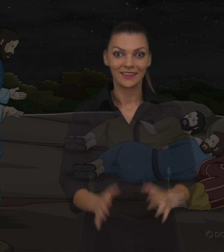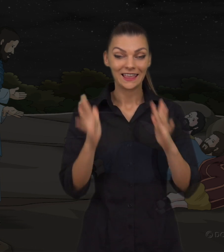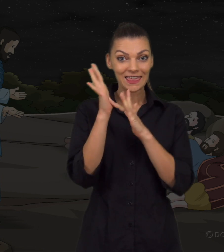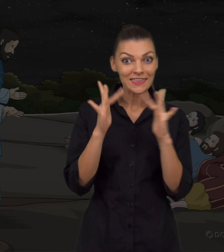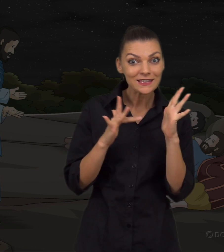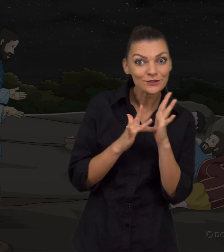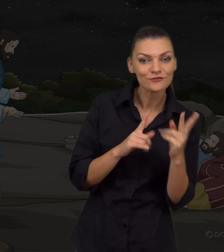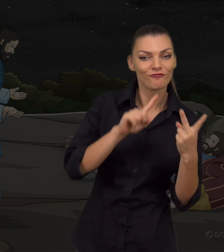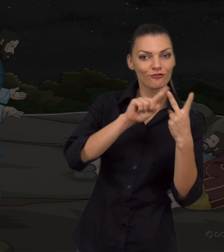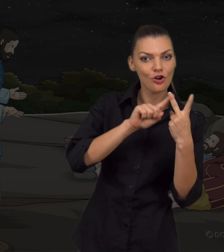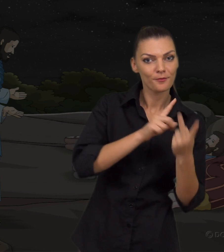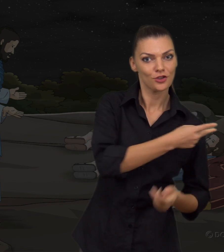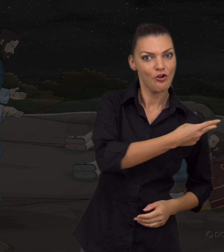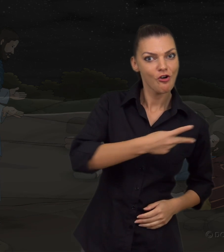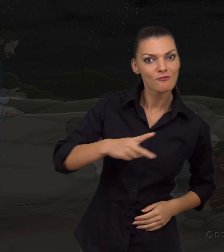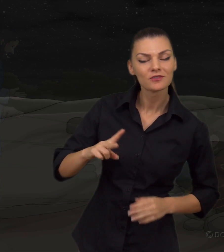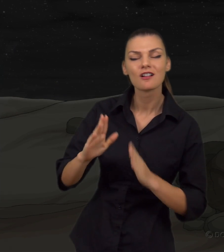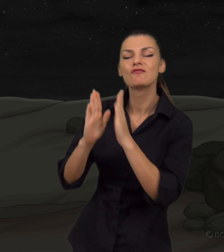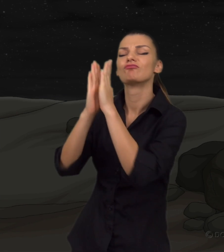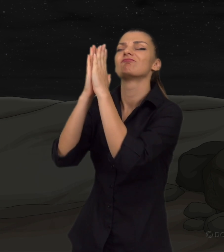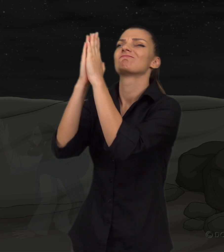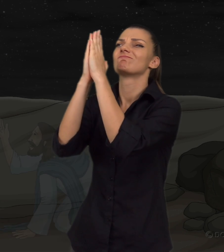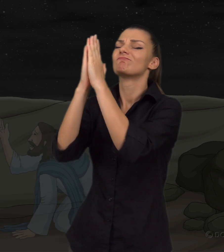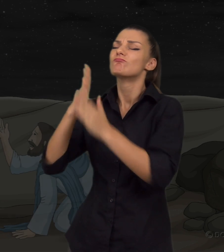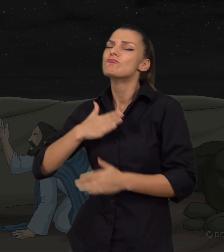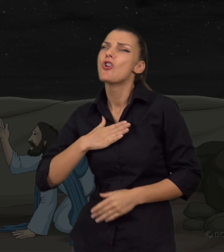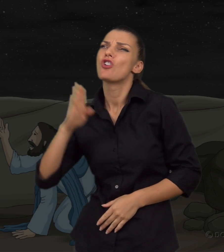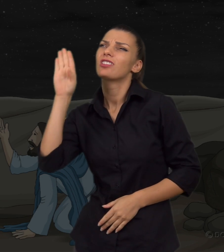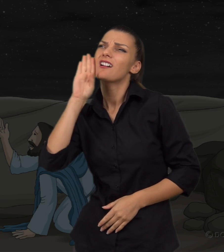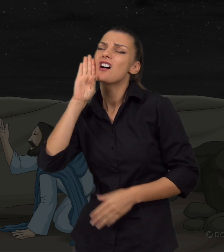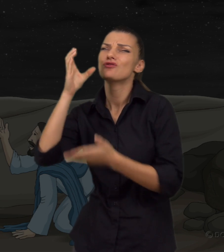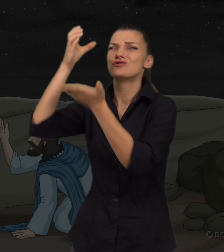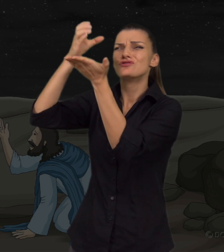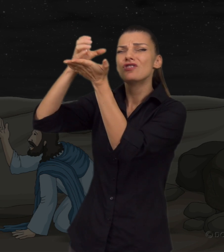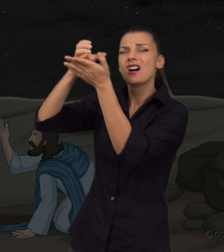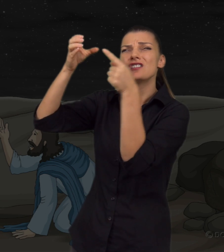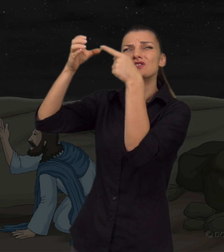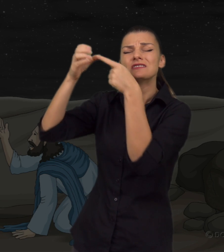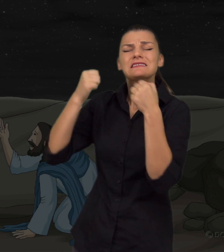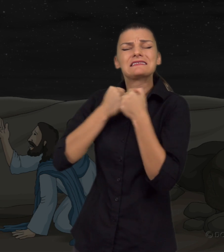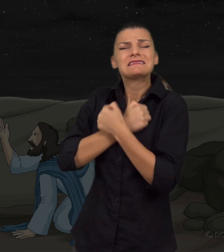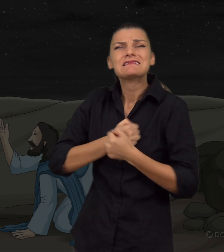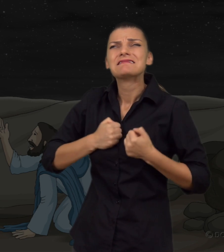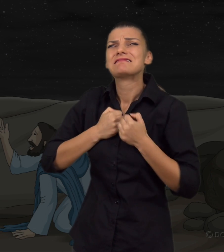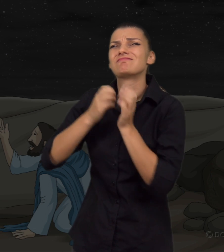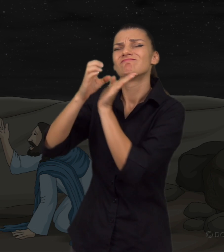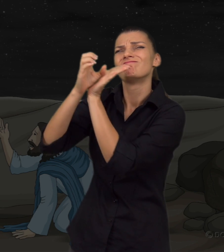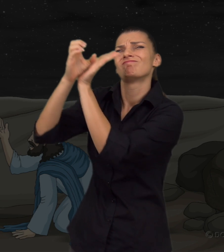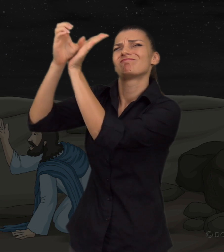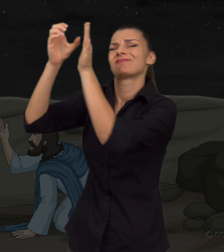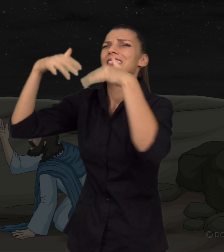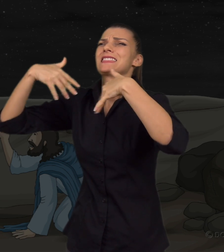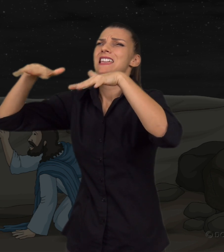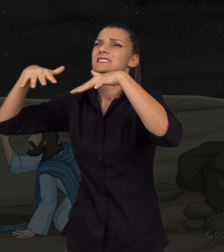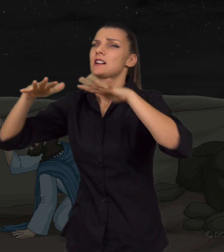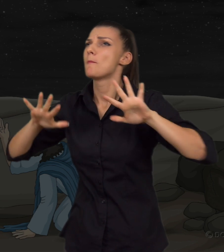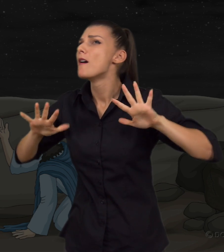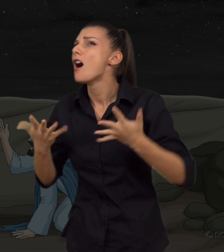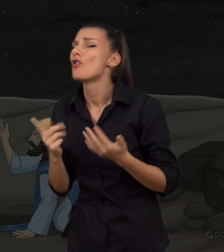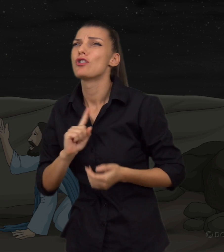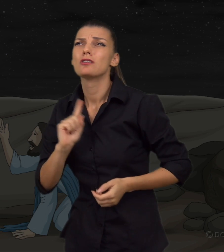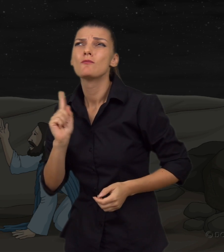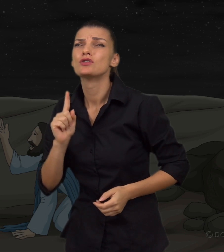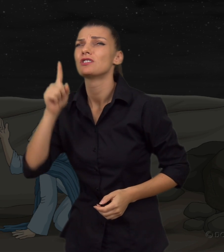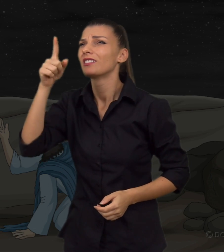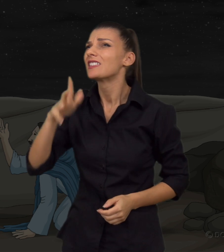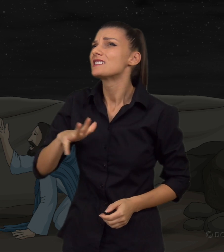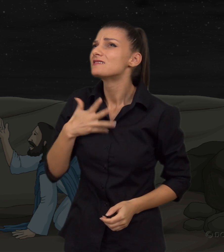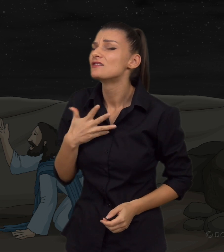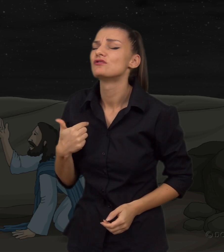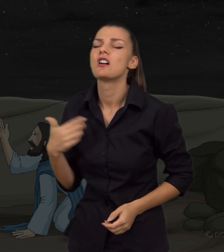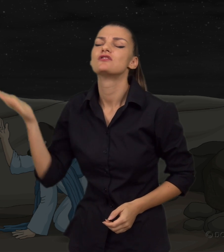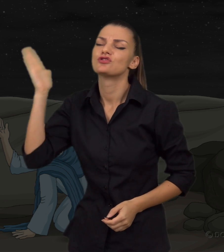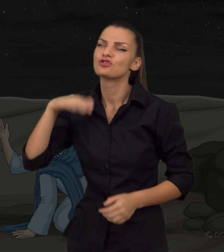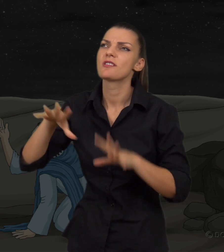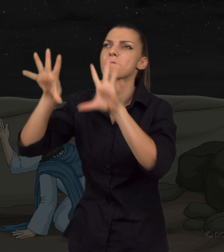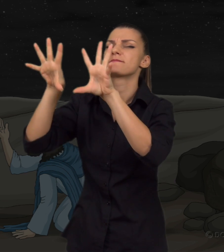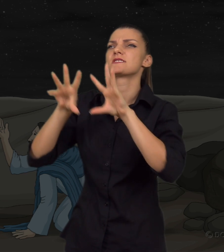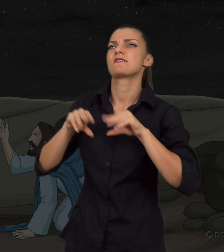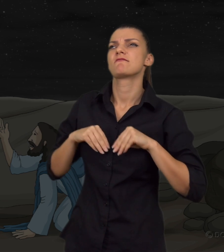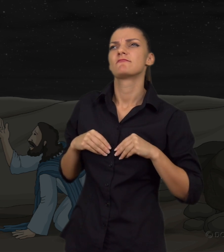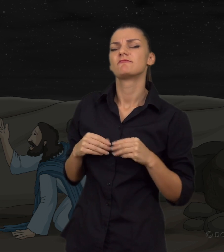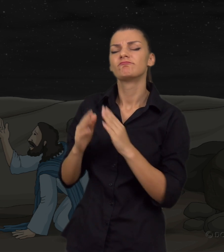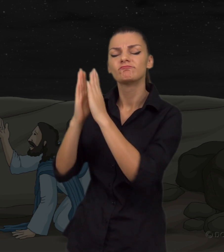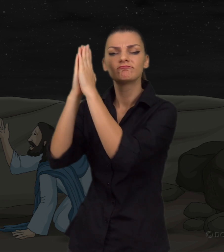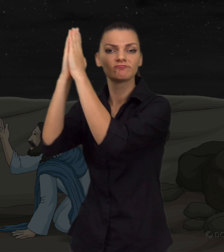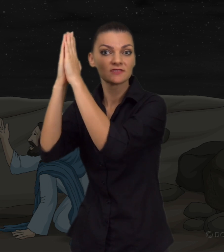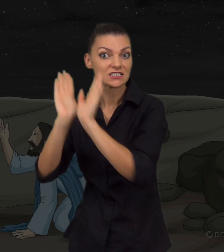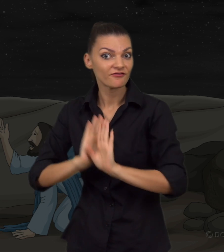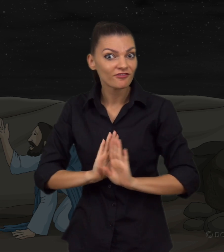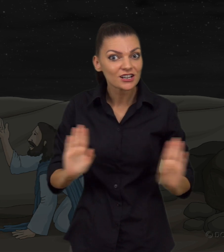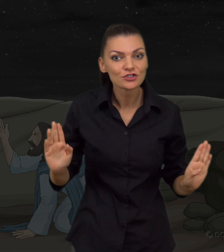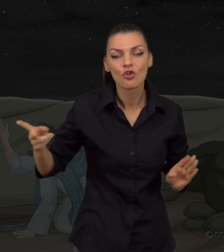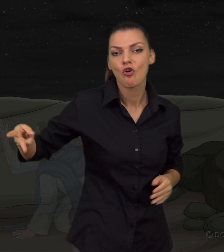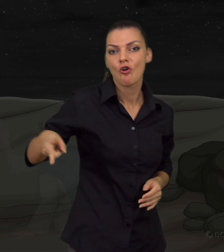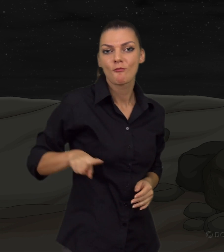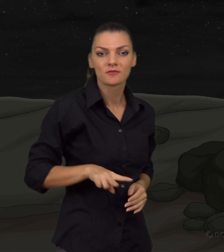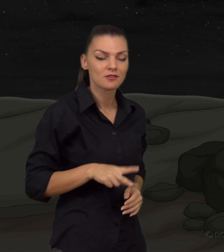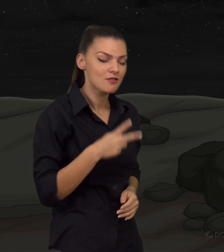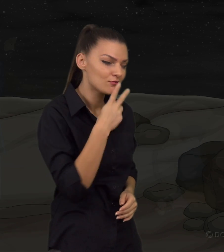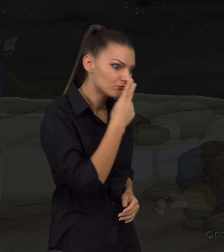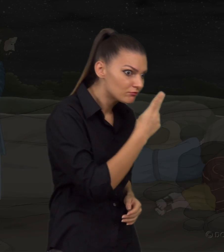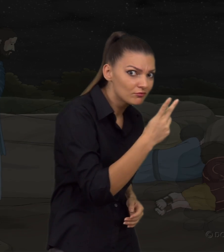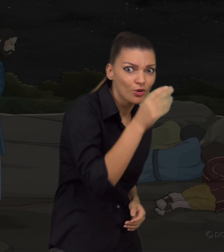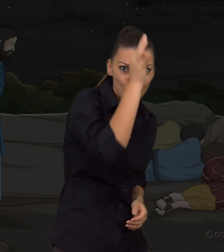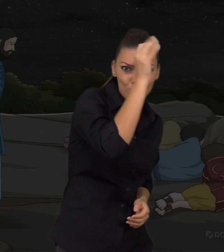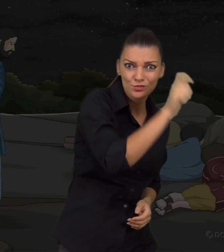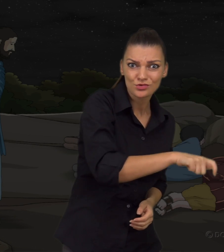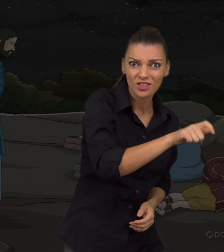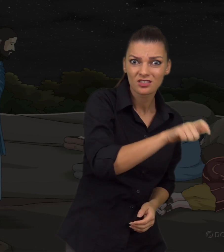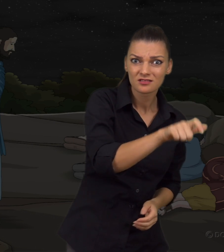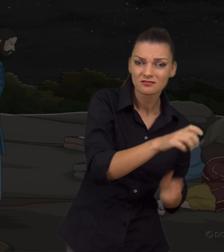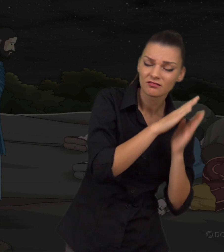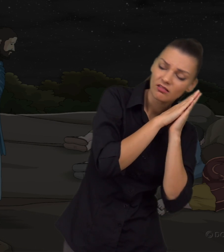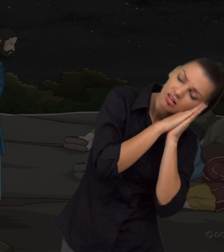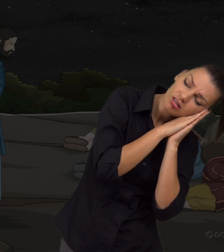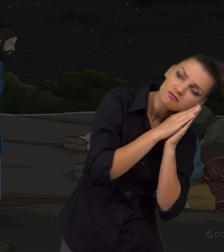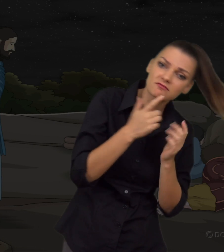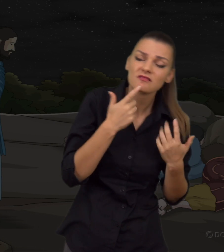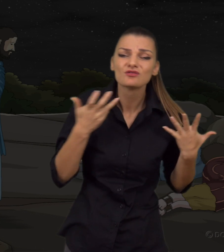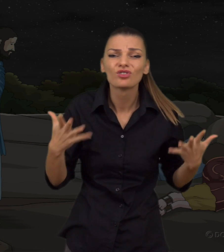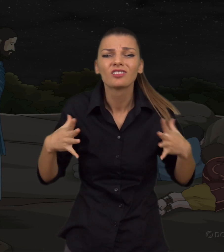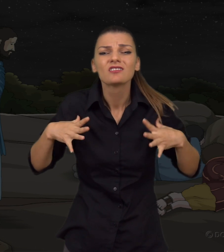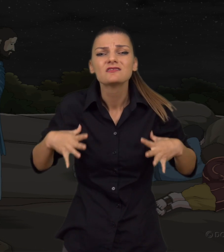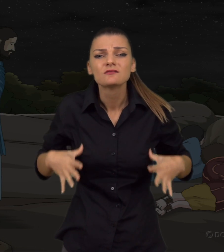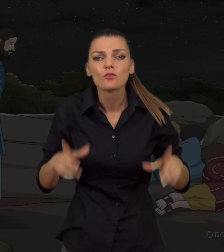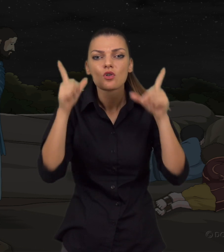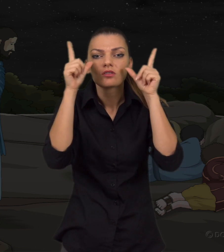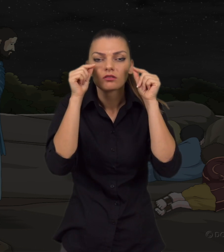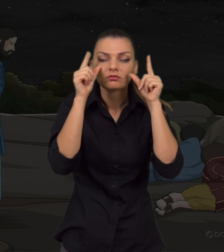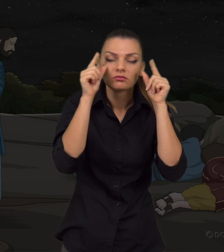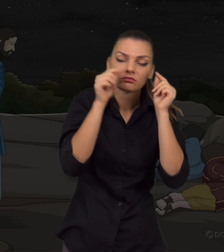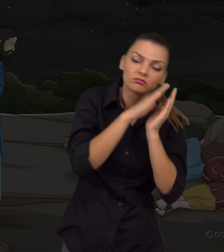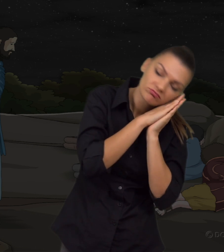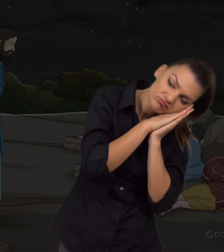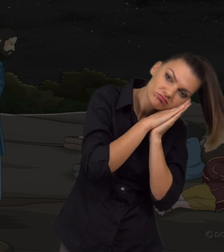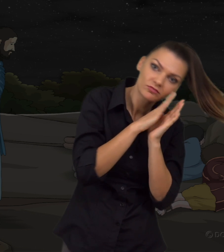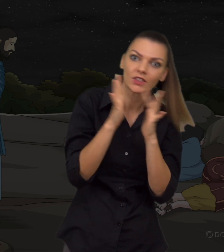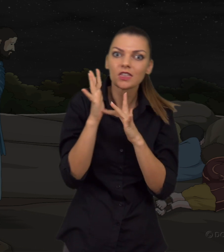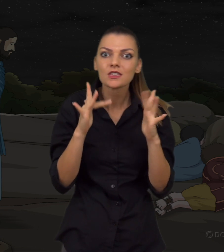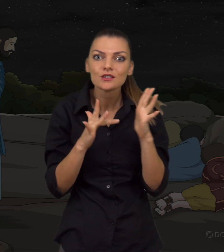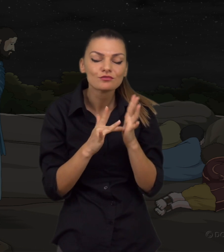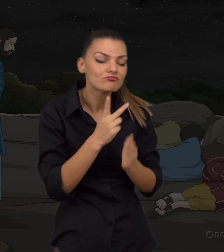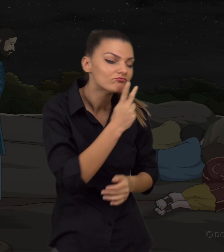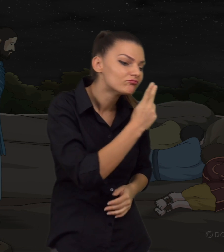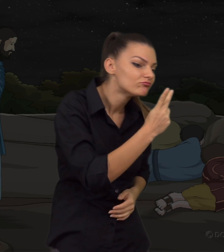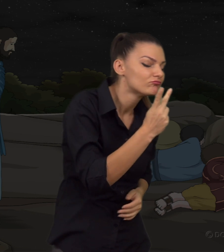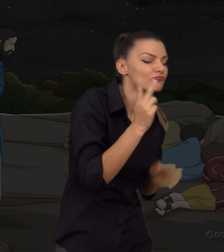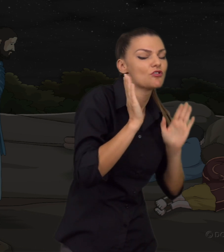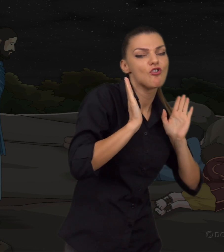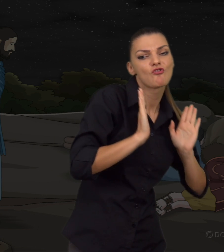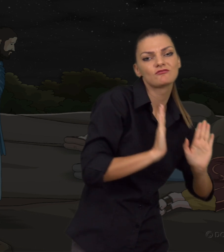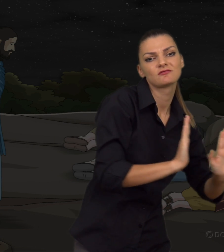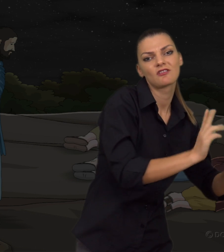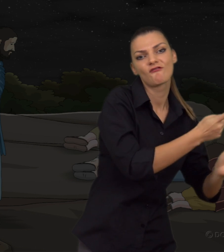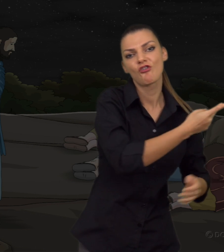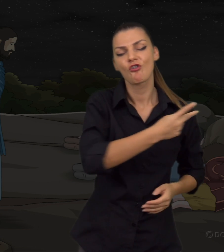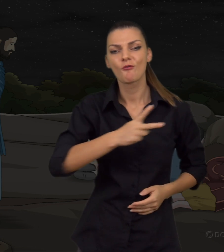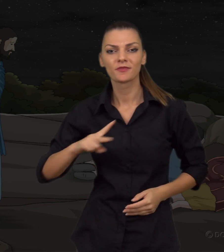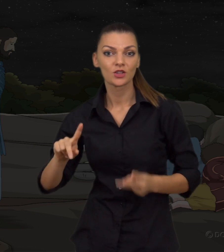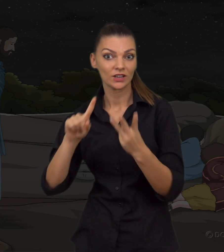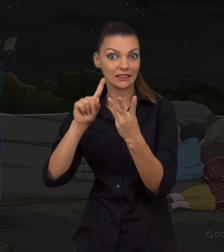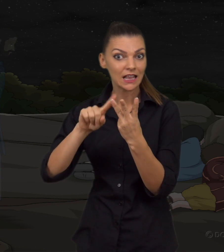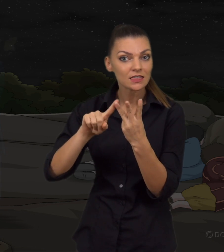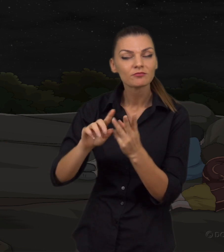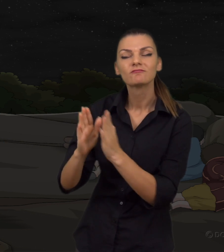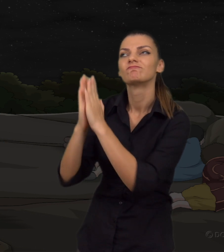A second time He went away and prayed, “My Father, if this cup cannot pass unless I drink it, may Your will be done.” And again Jesus returned and found them sleeping—for their eyes were heavy.